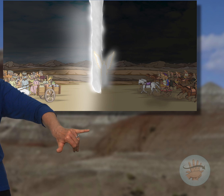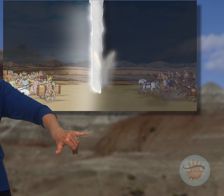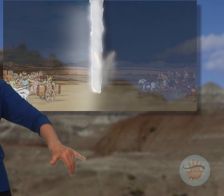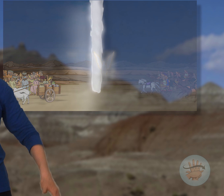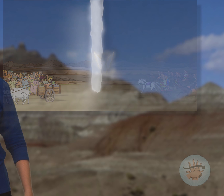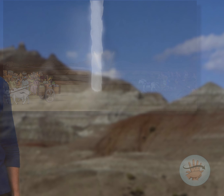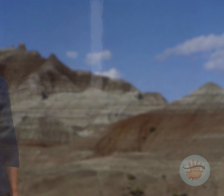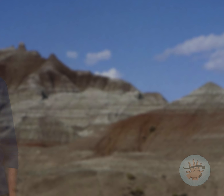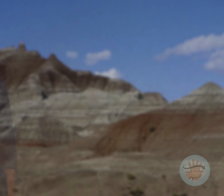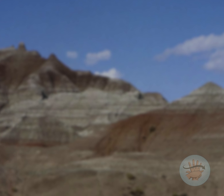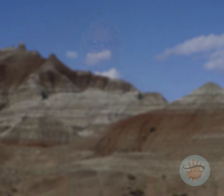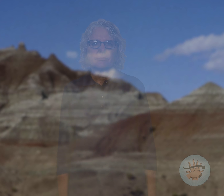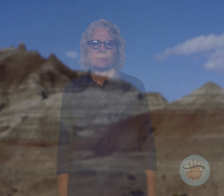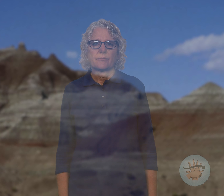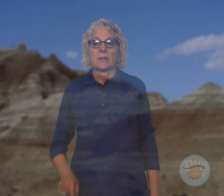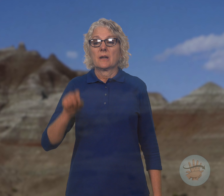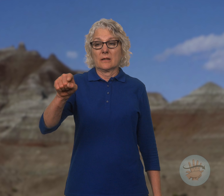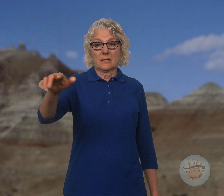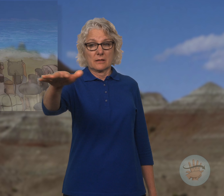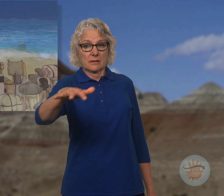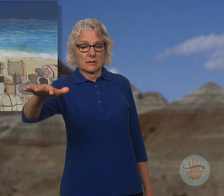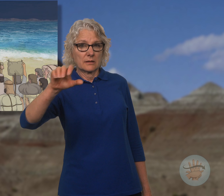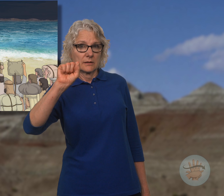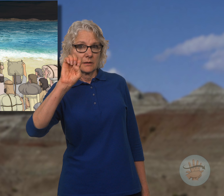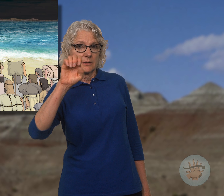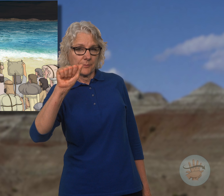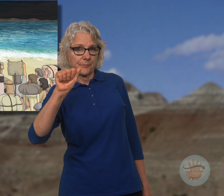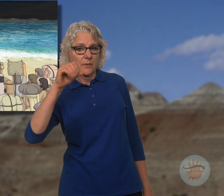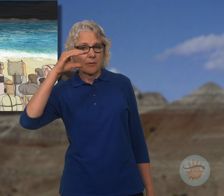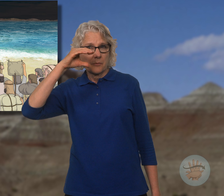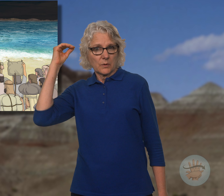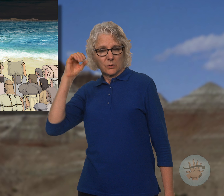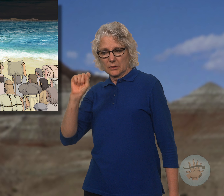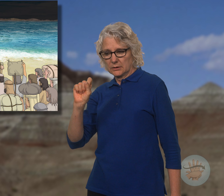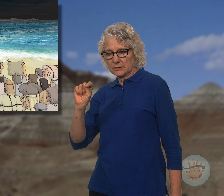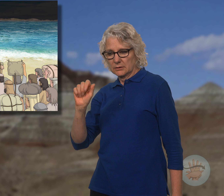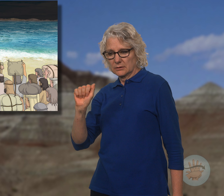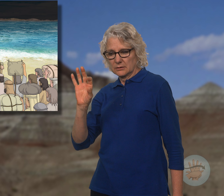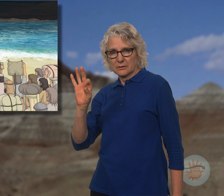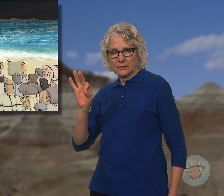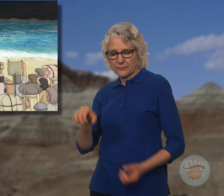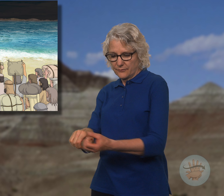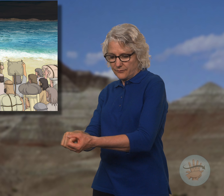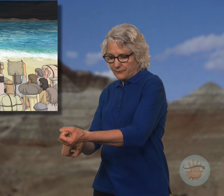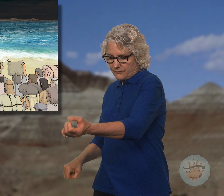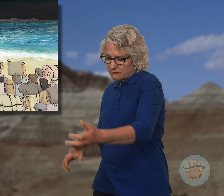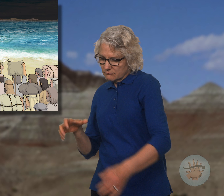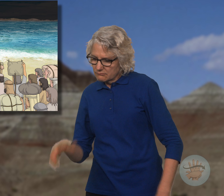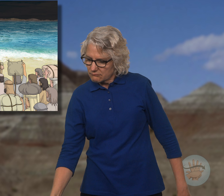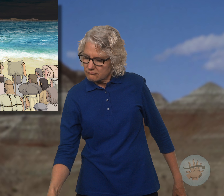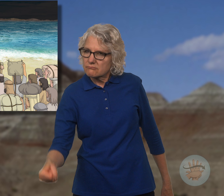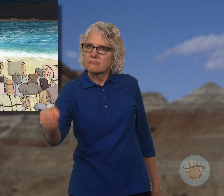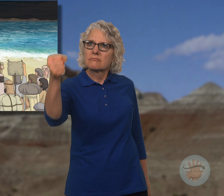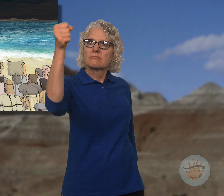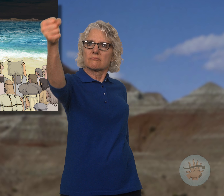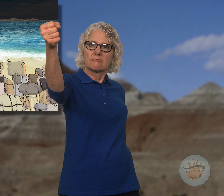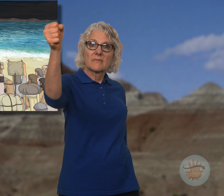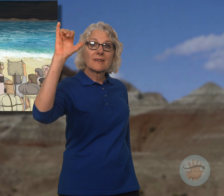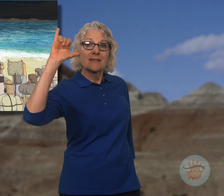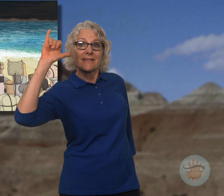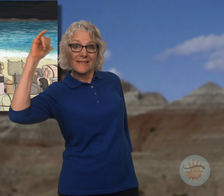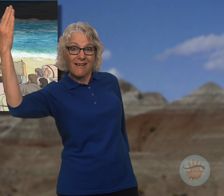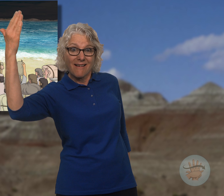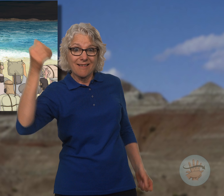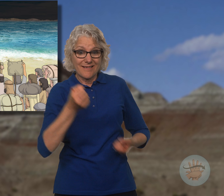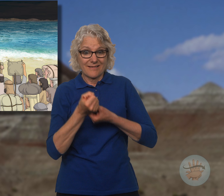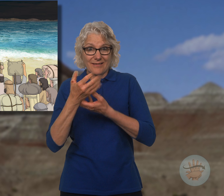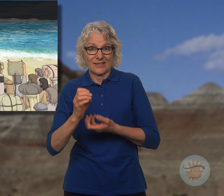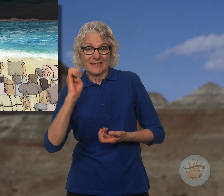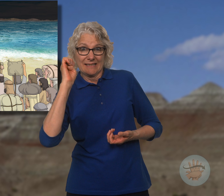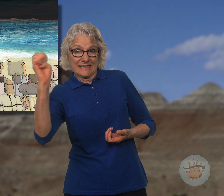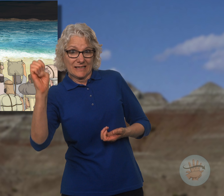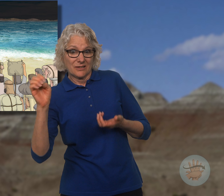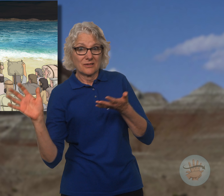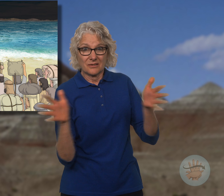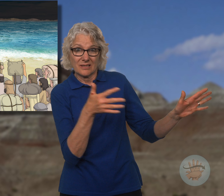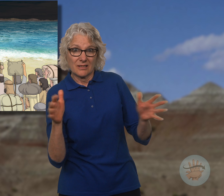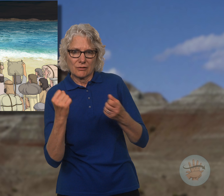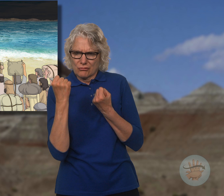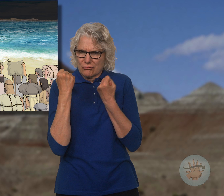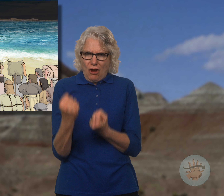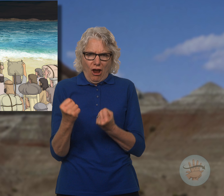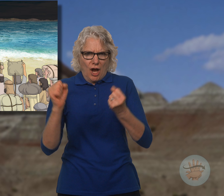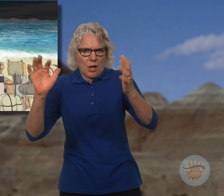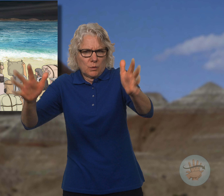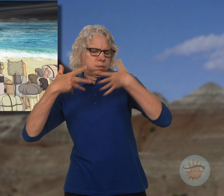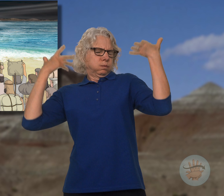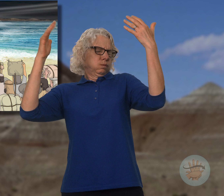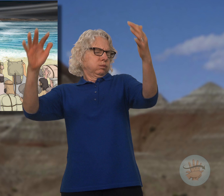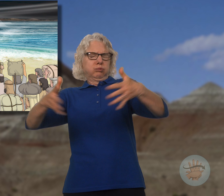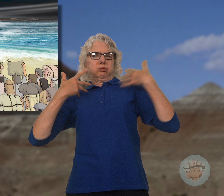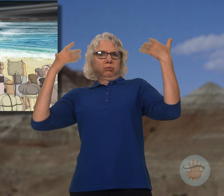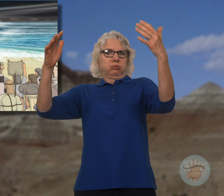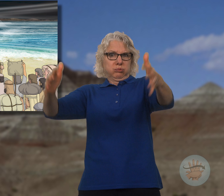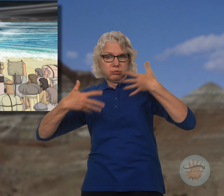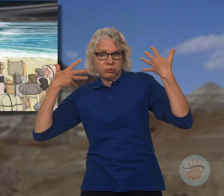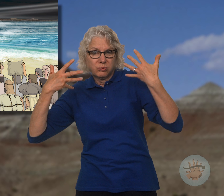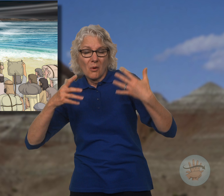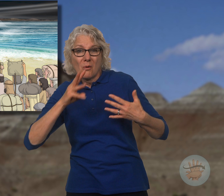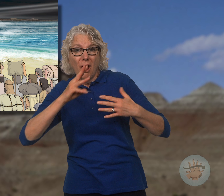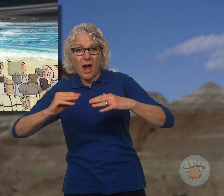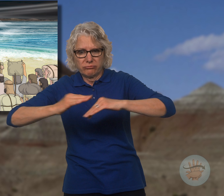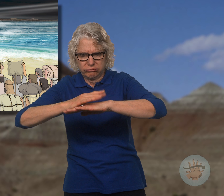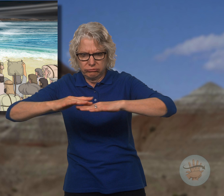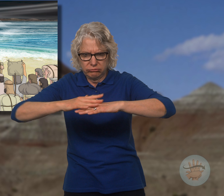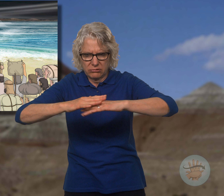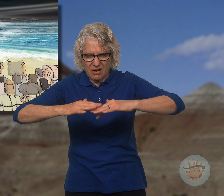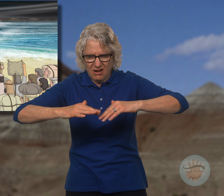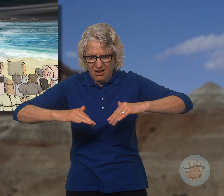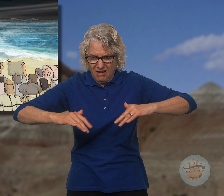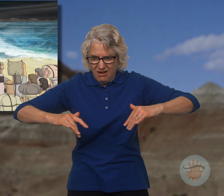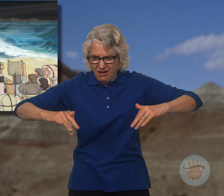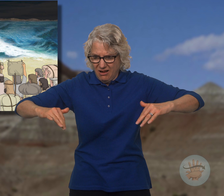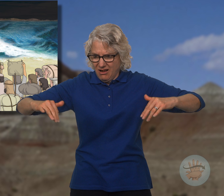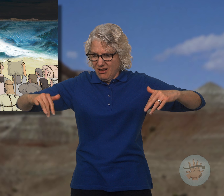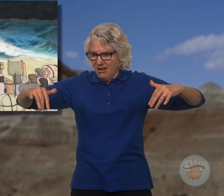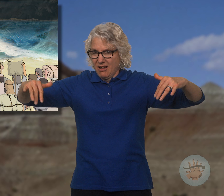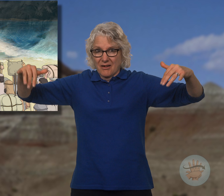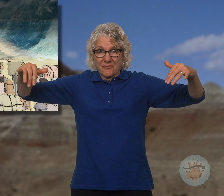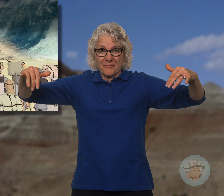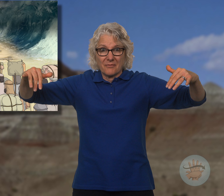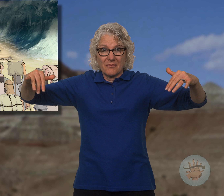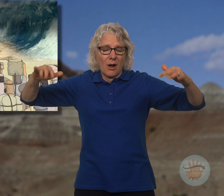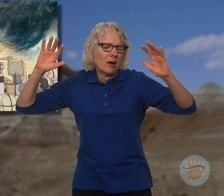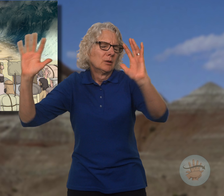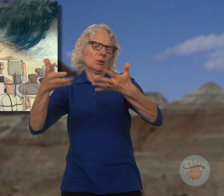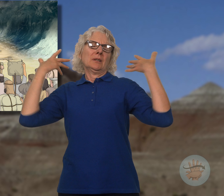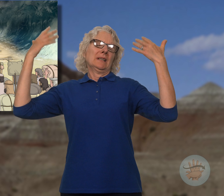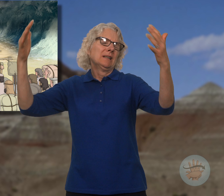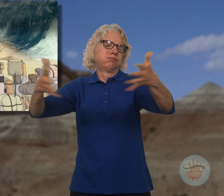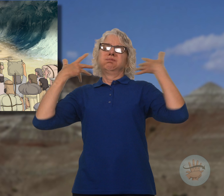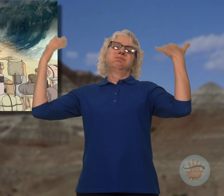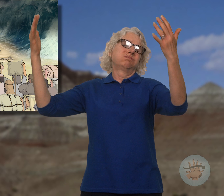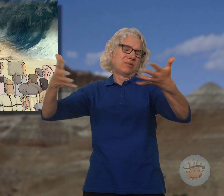Then Moses stretched out his hand over the sea, and all that night the LORD drove back the sea with a strong east wind that turned it into dry land.